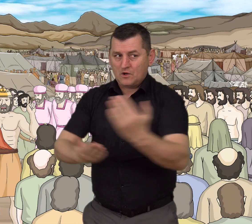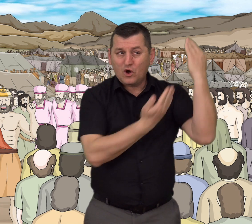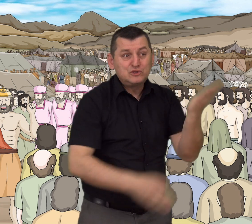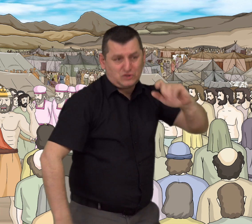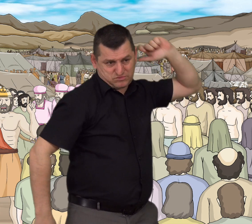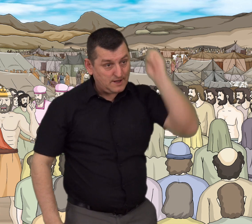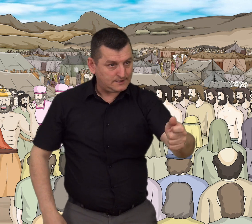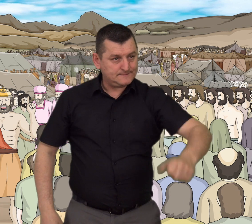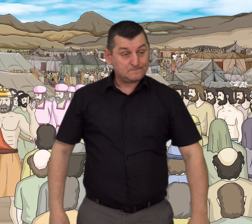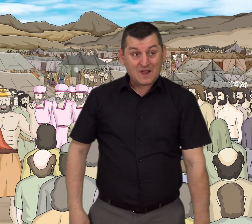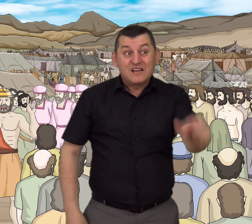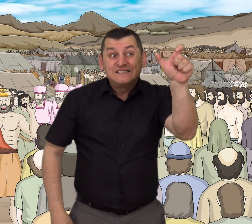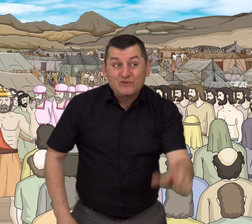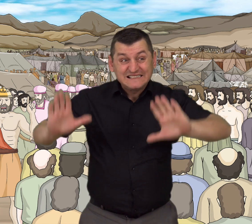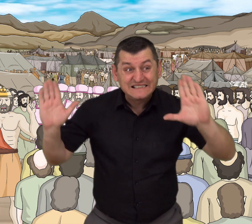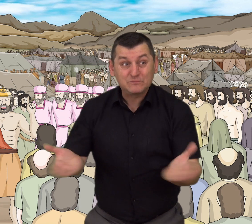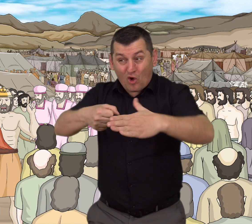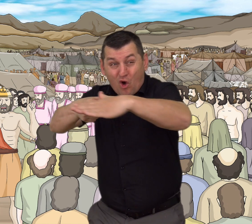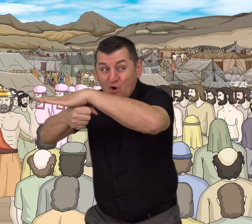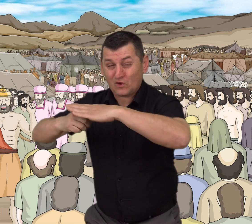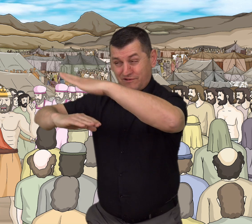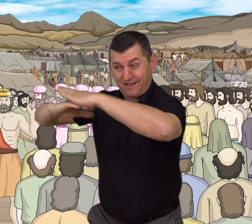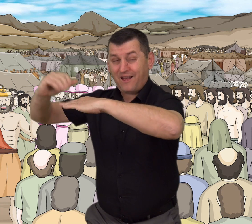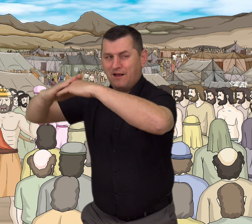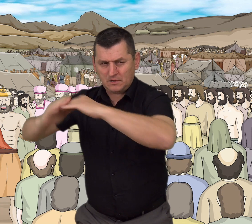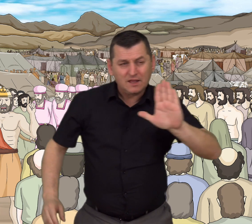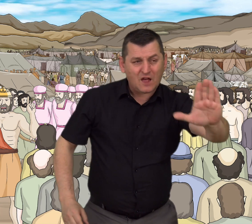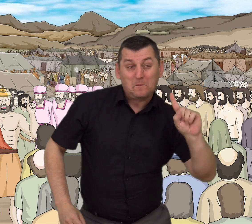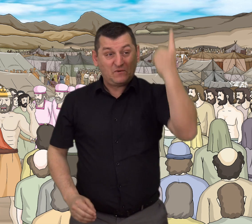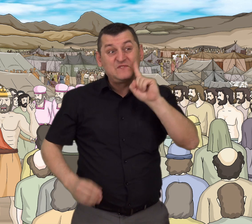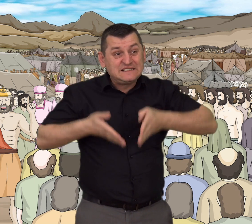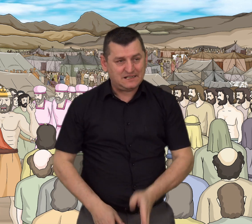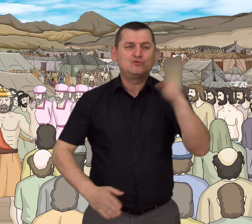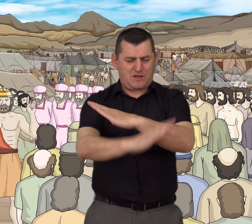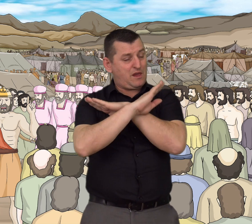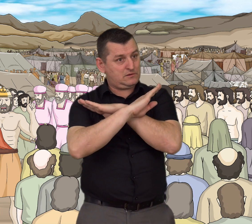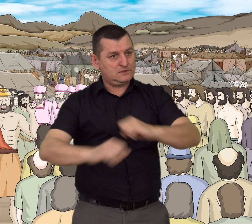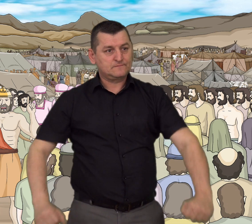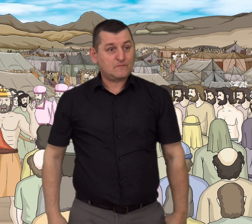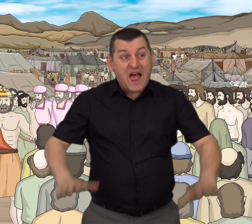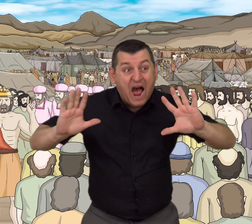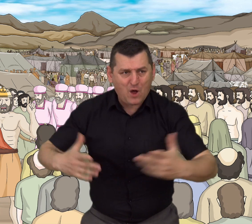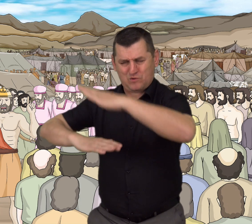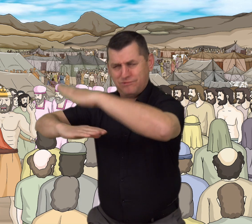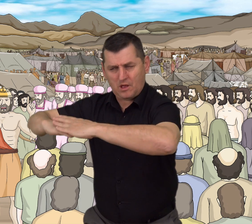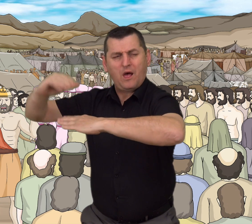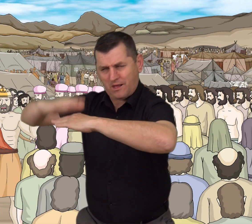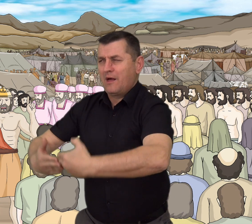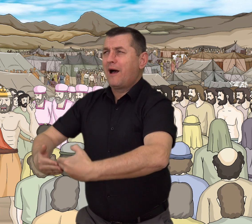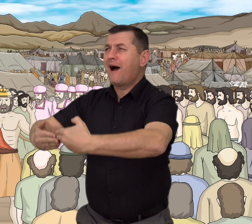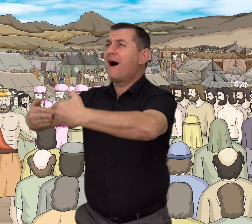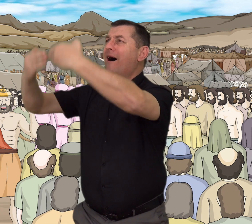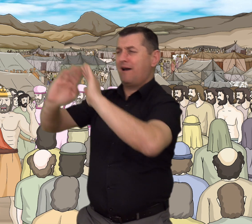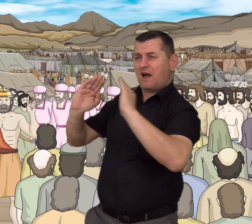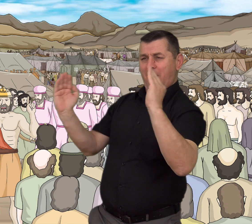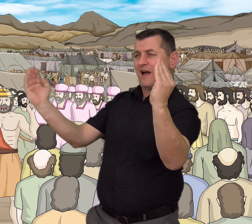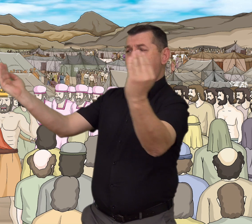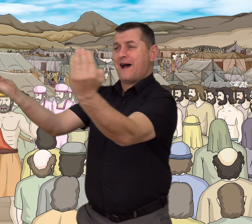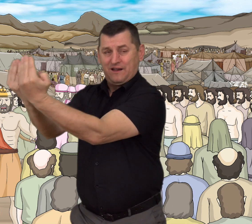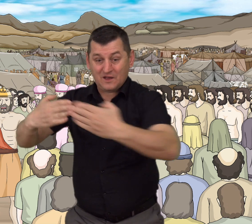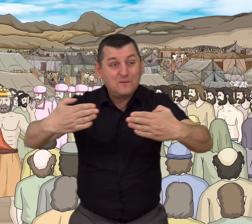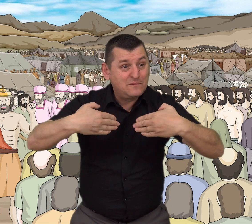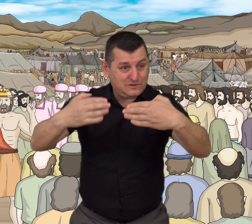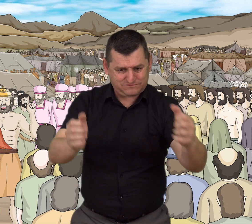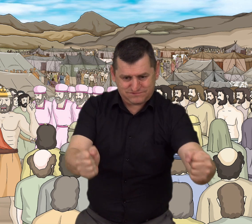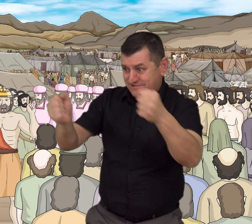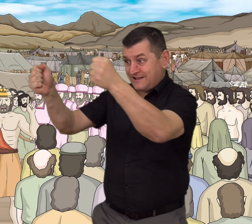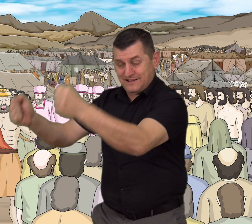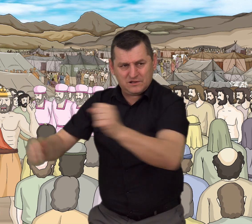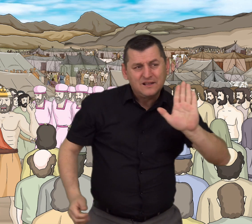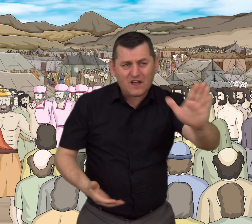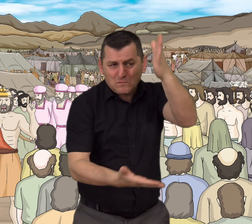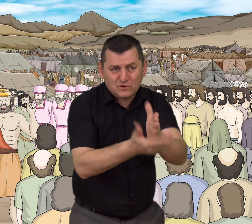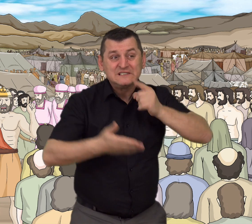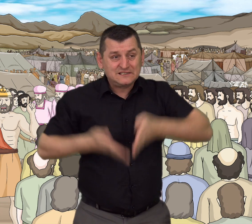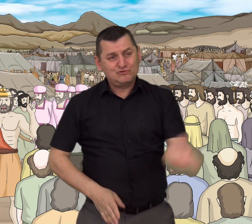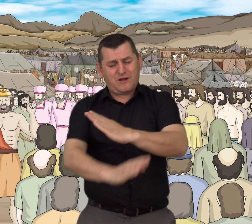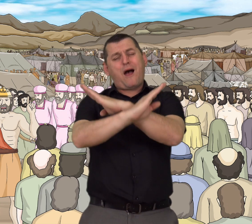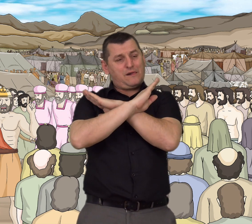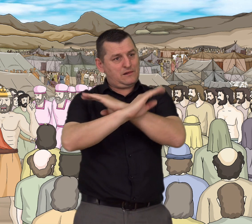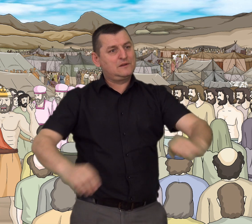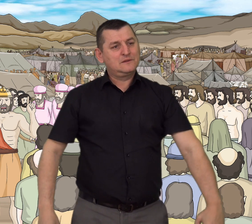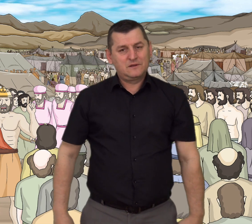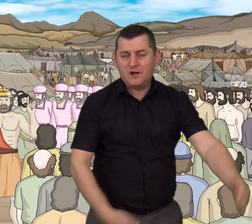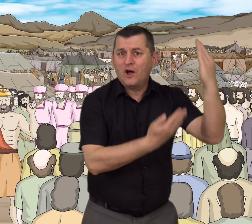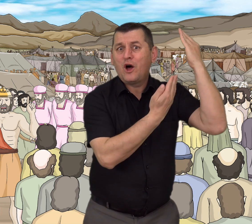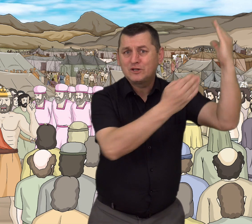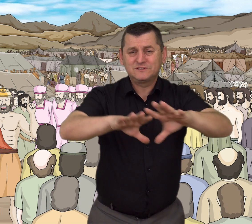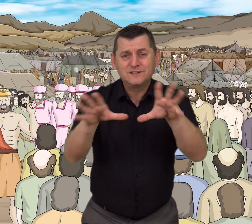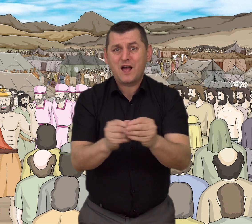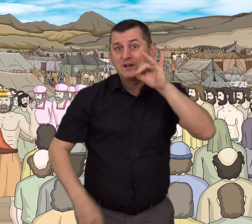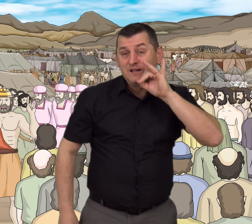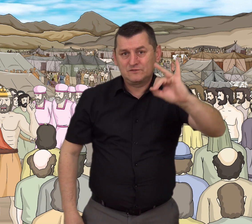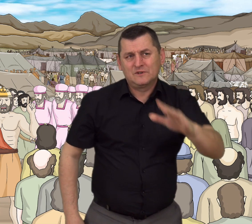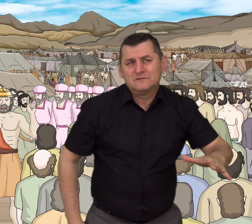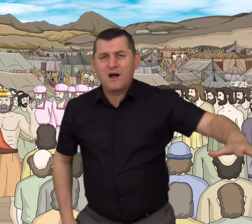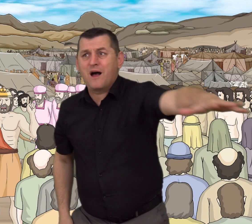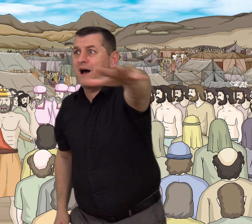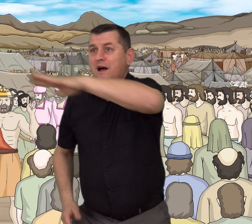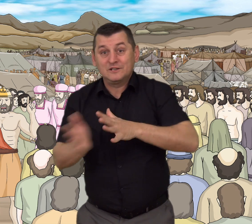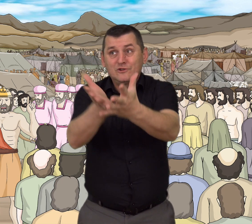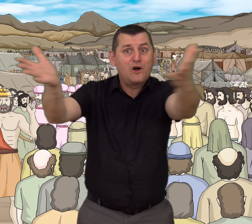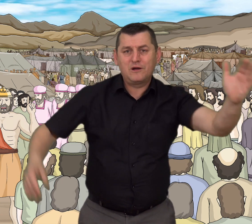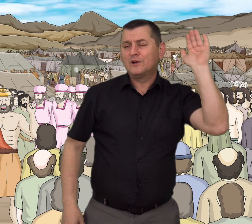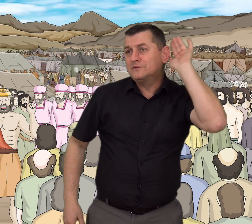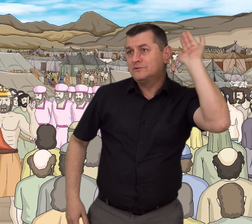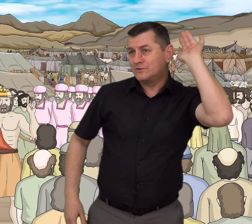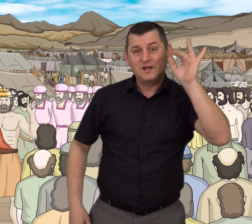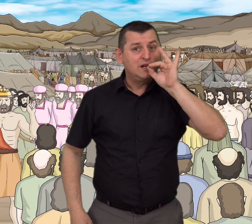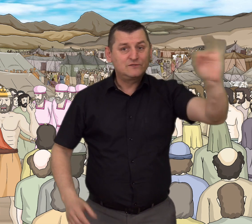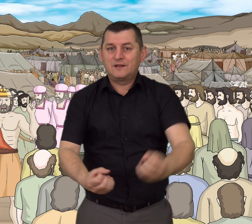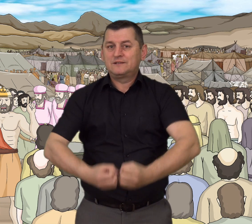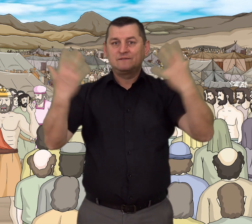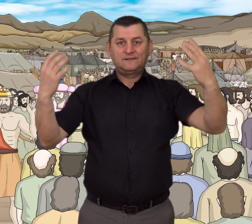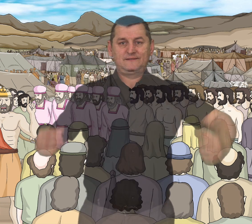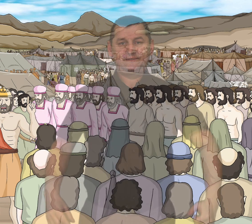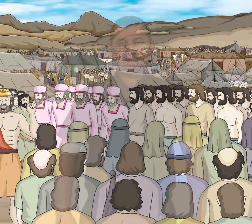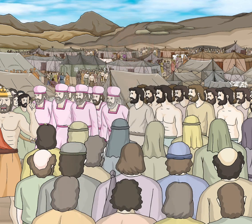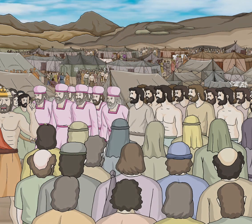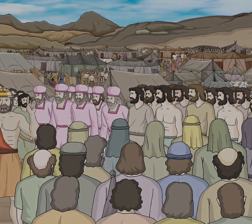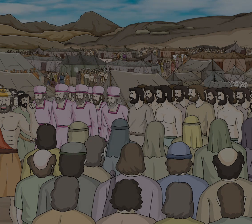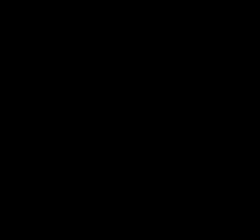So the anger of the LORD burned against the Israelites.